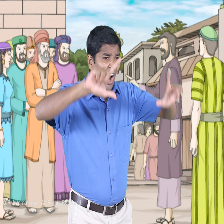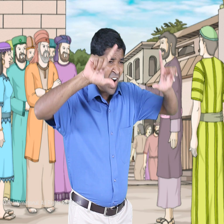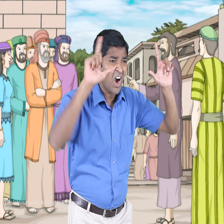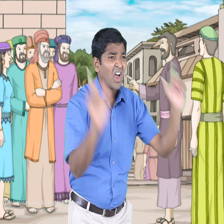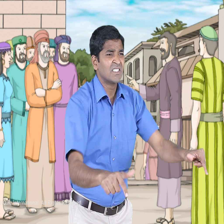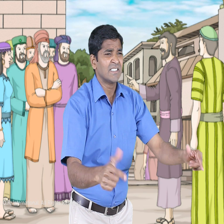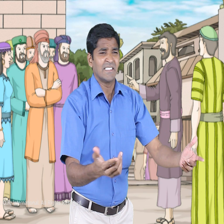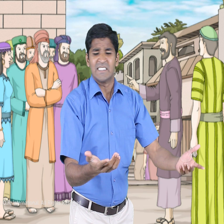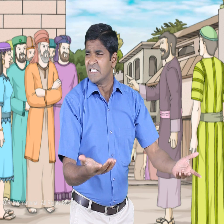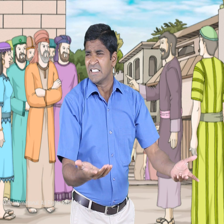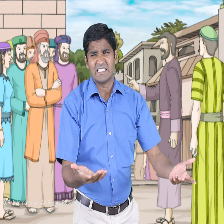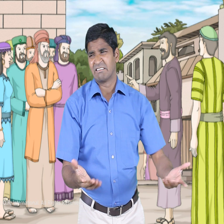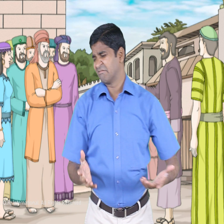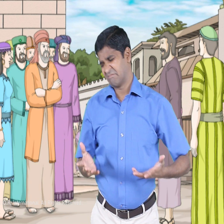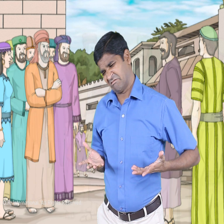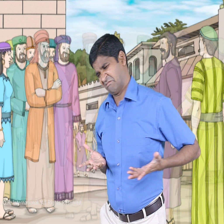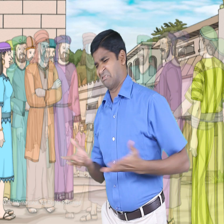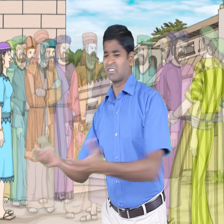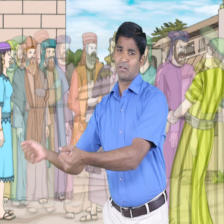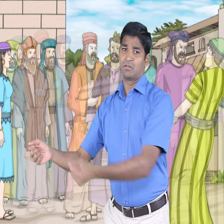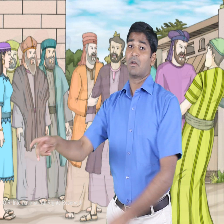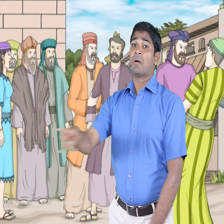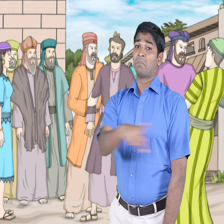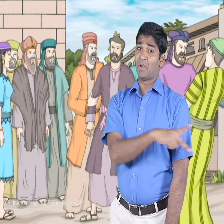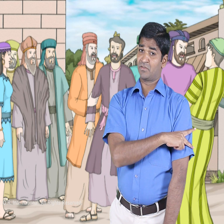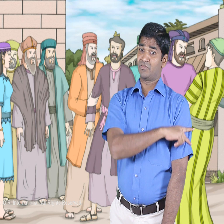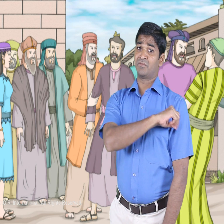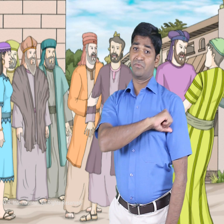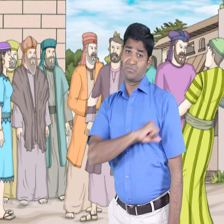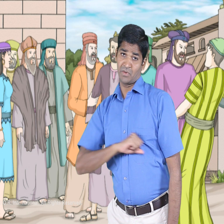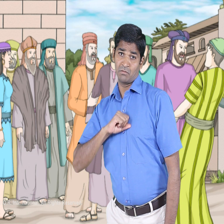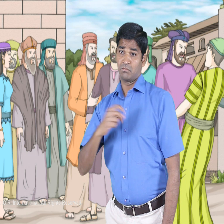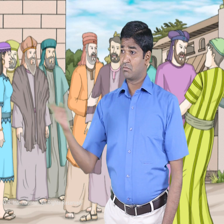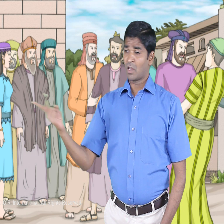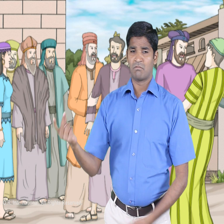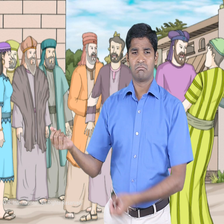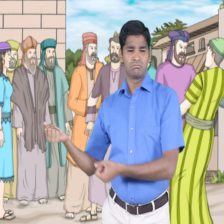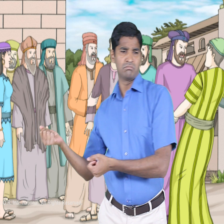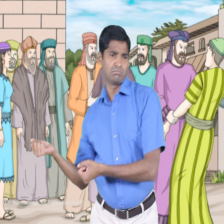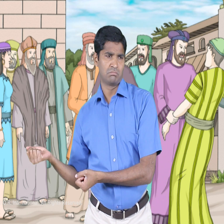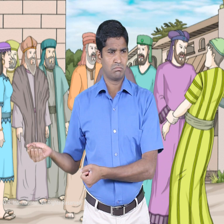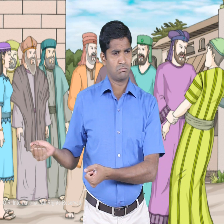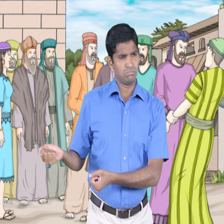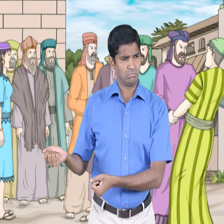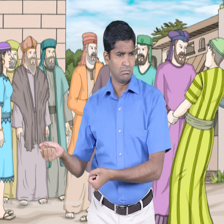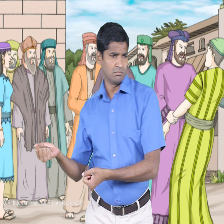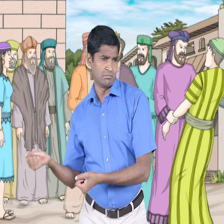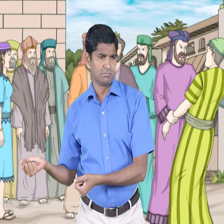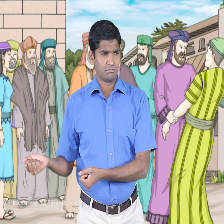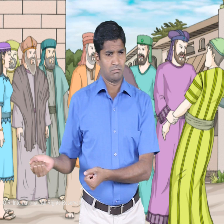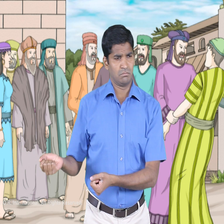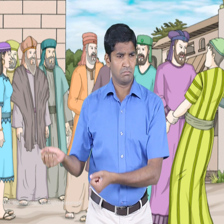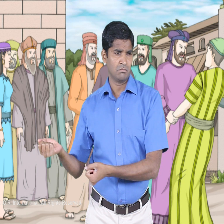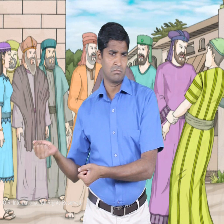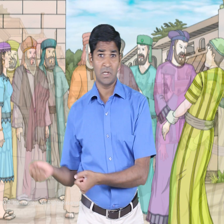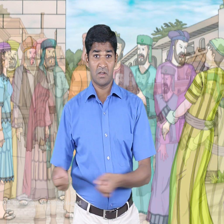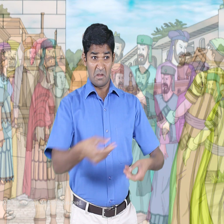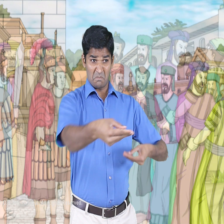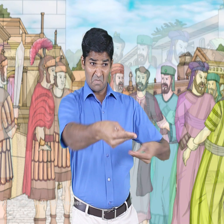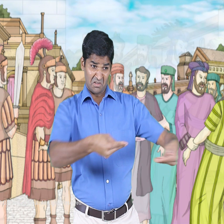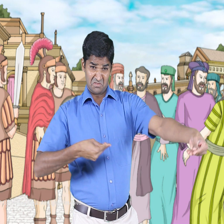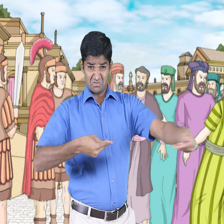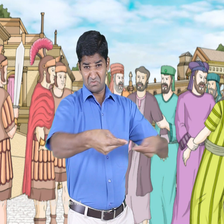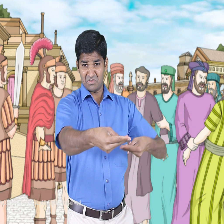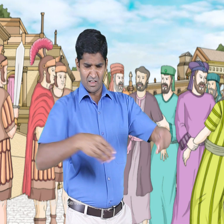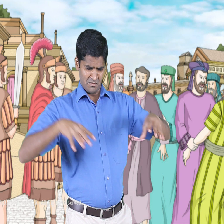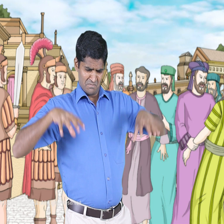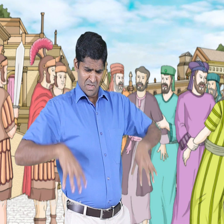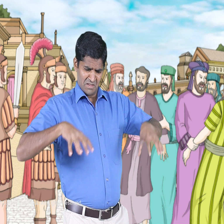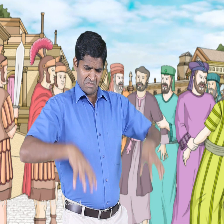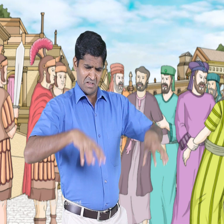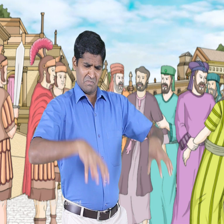When the girl’s owners saw that their hope of making money was gone, they seized Paul and Silas and dragged them before the authorities in the marketplace.